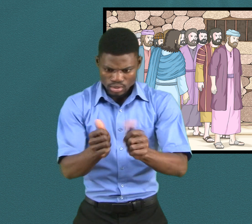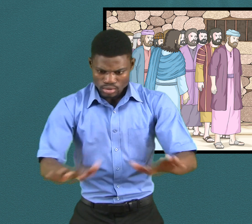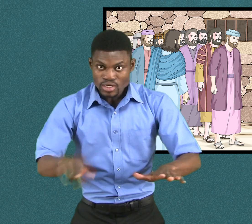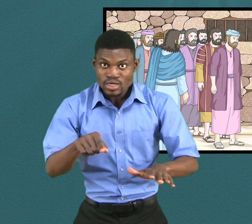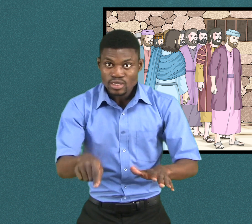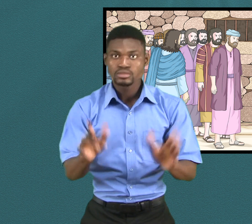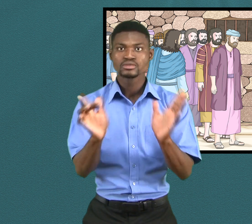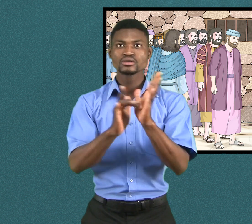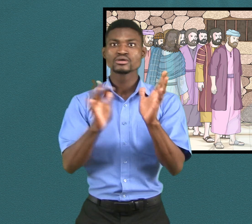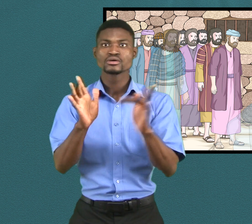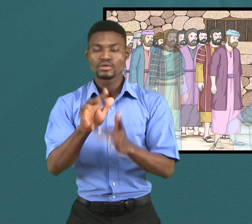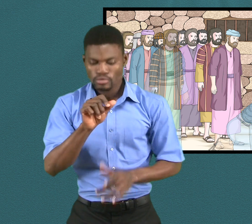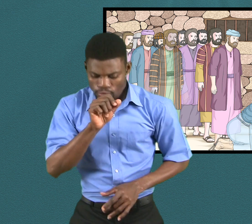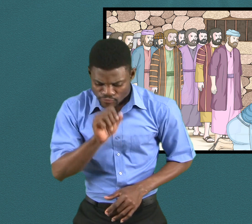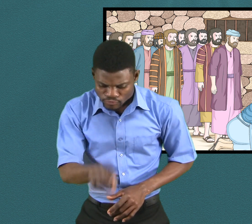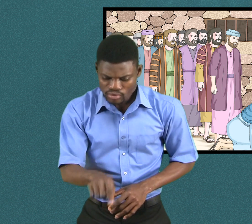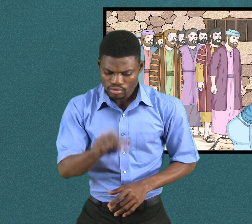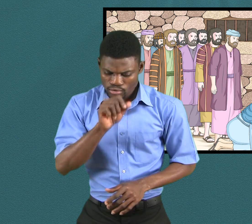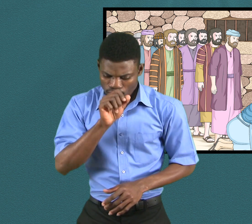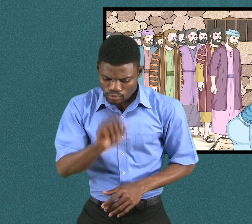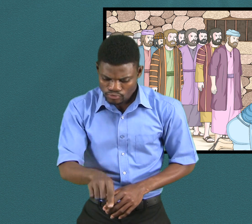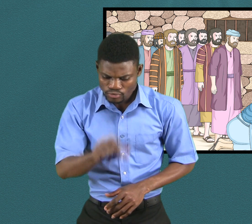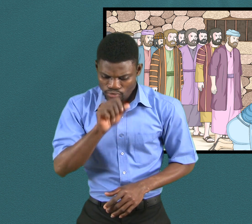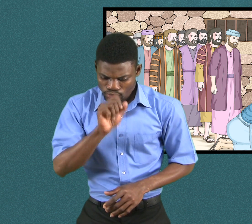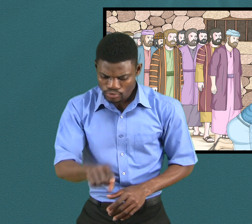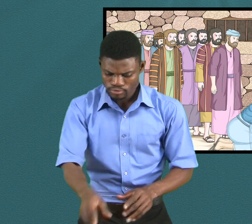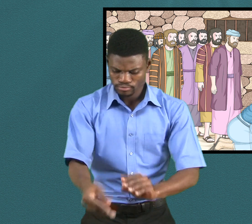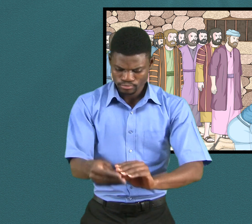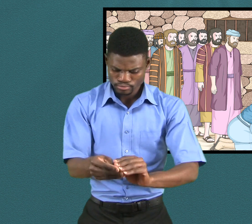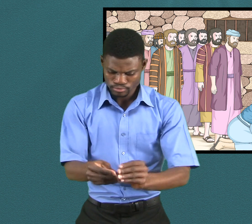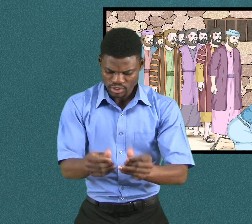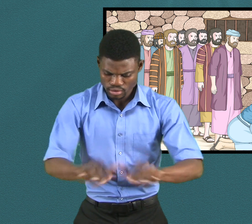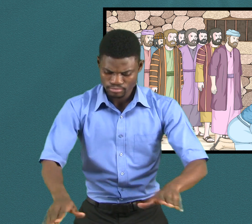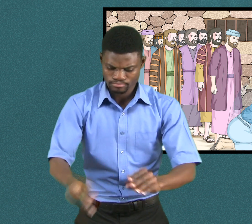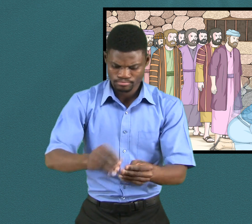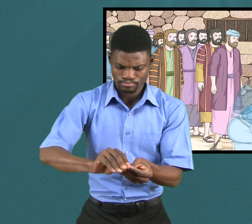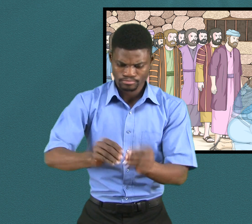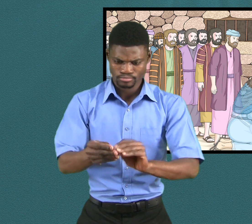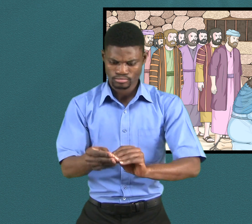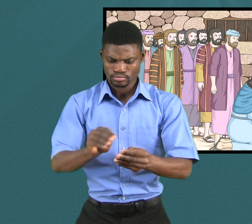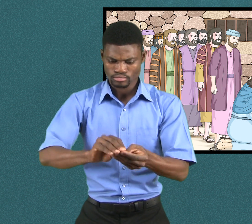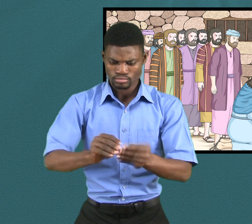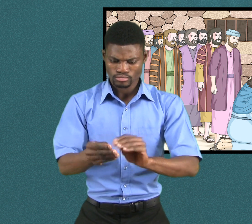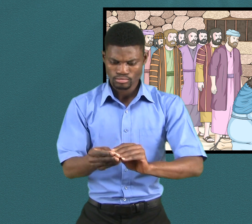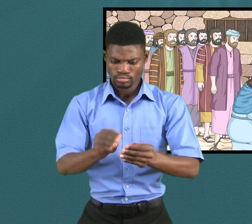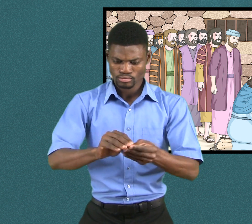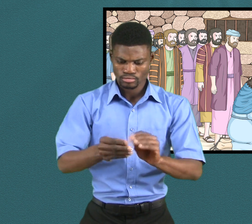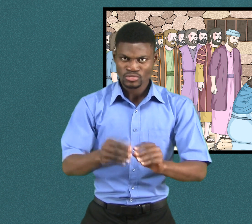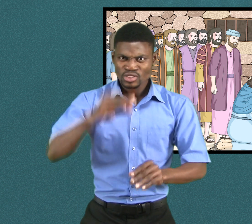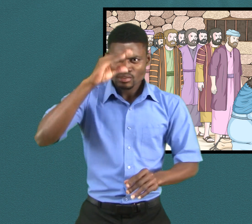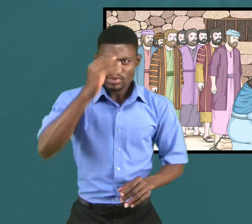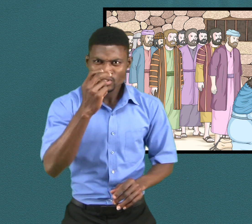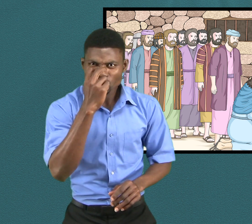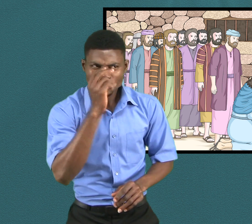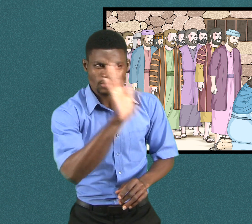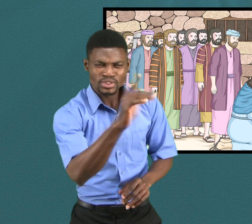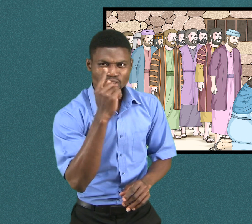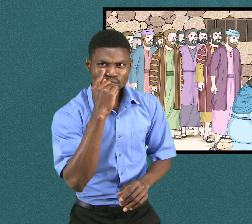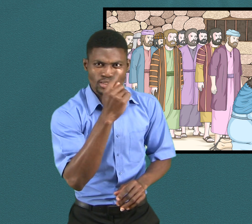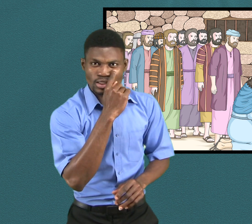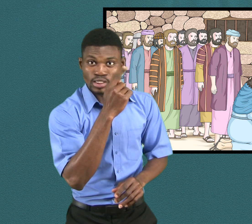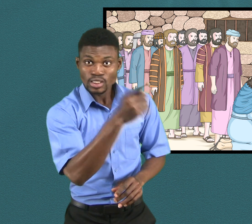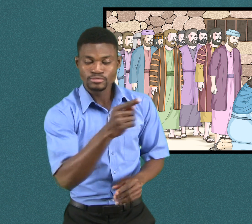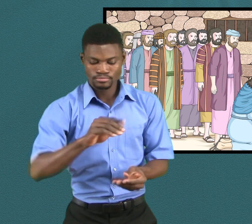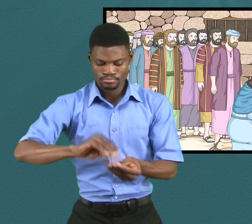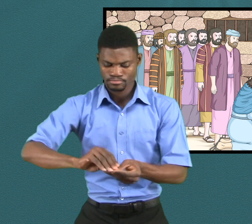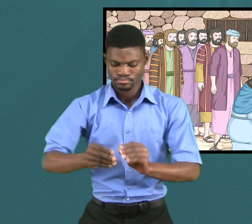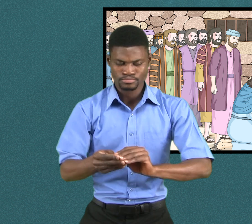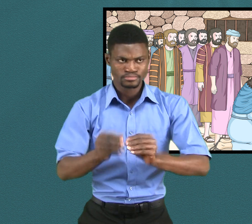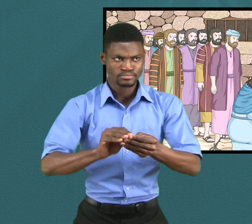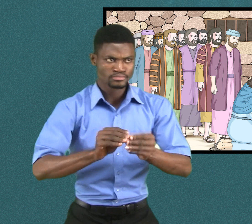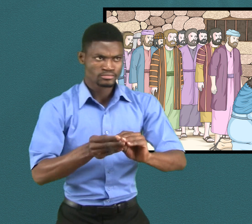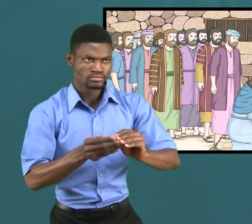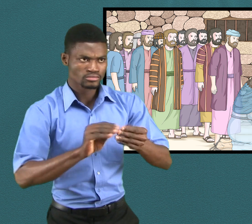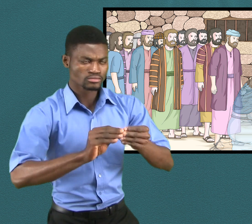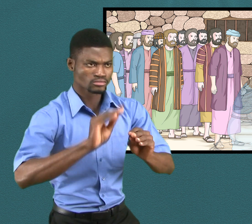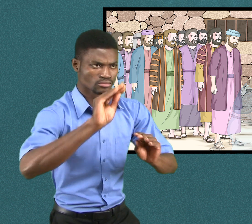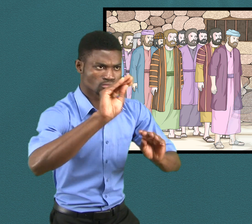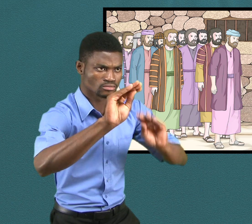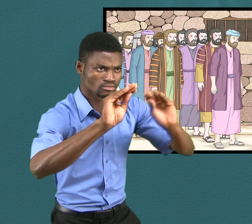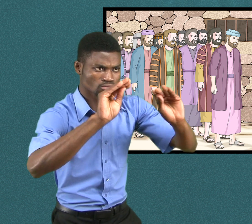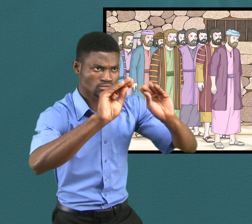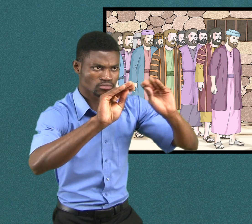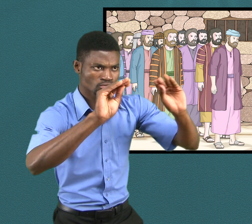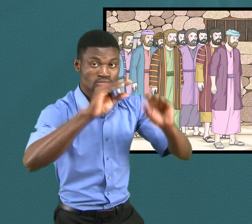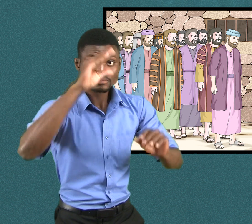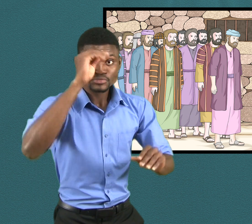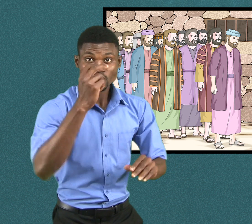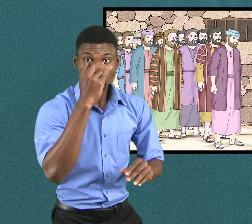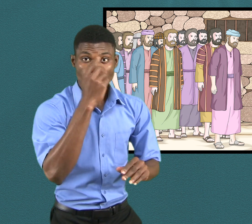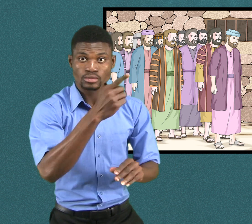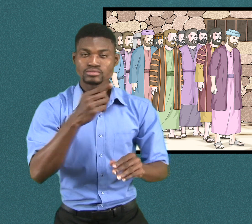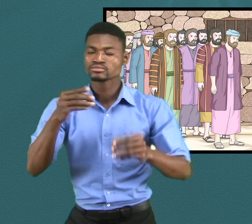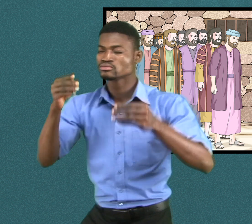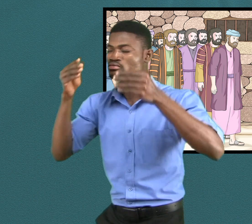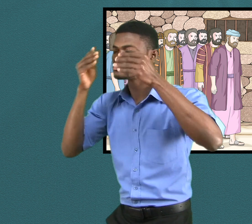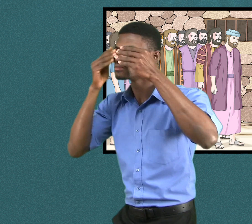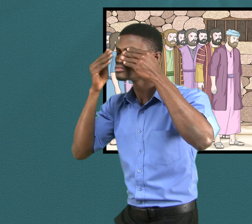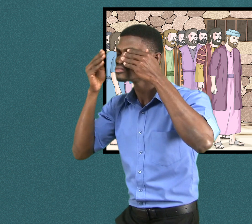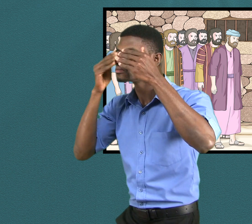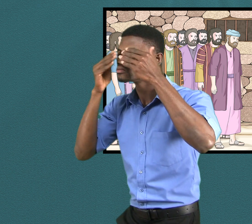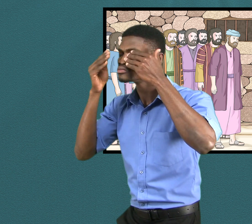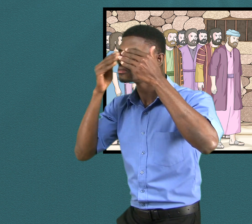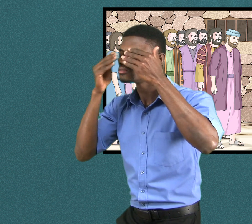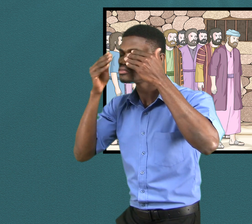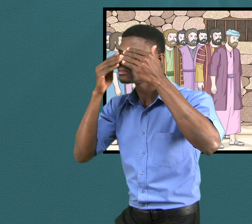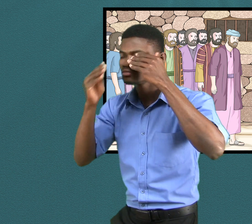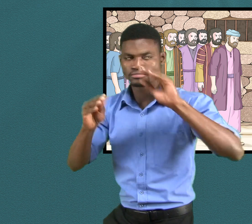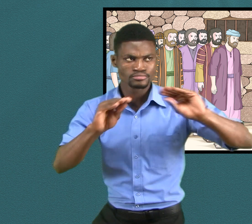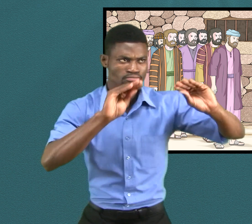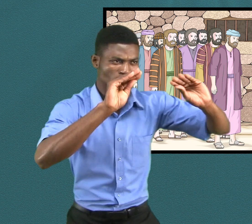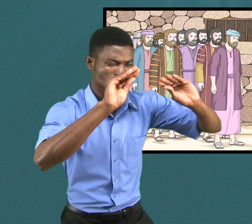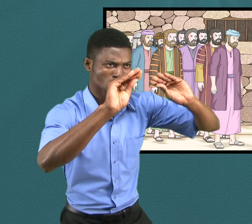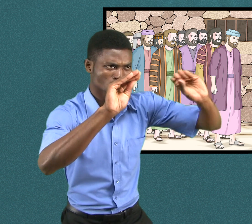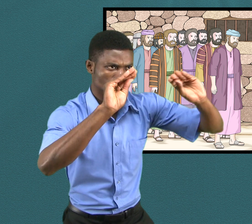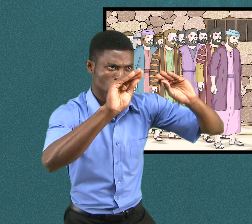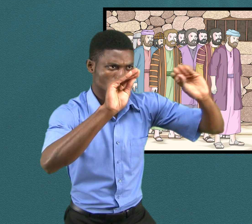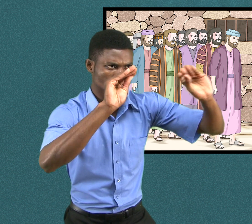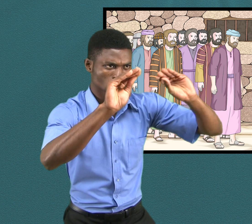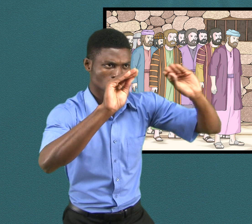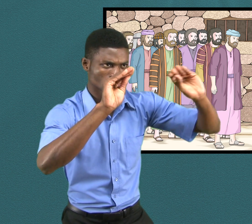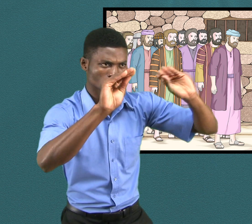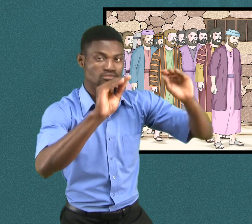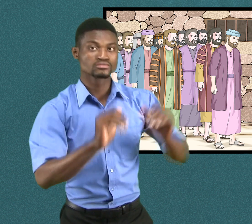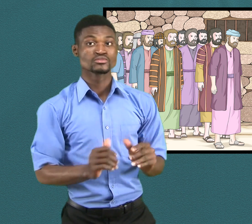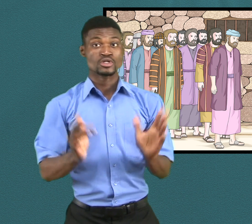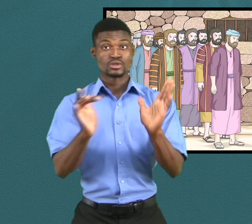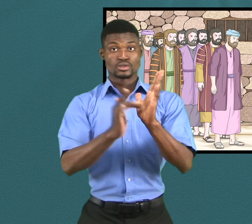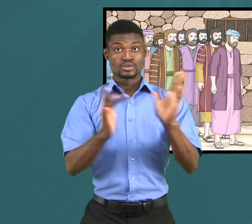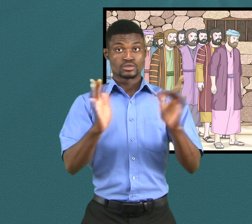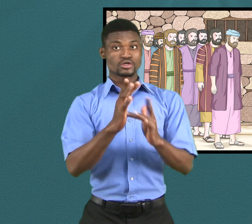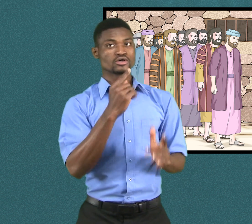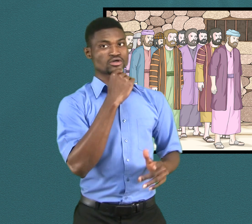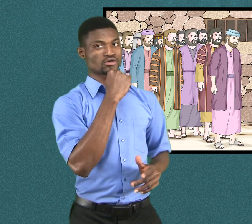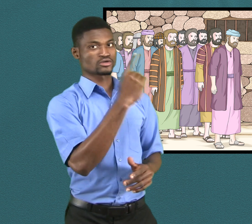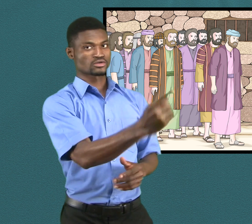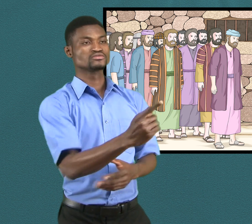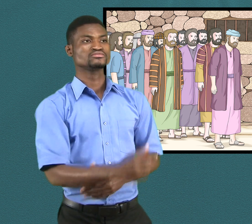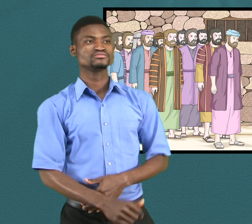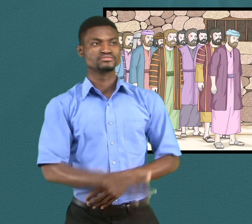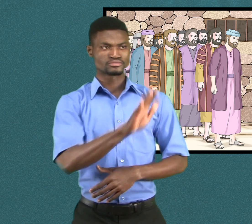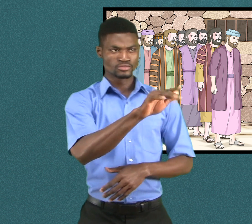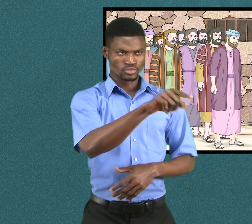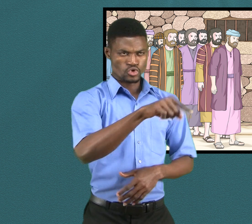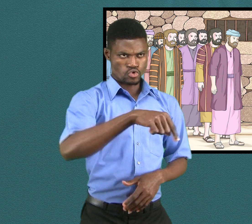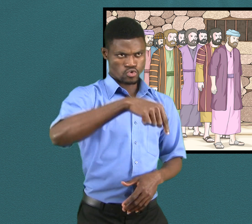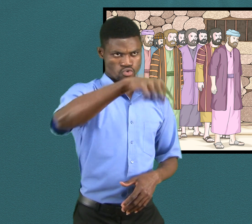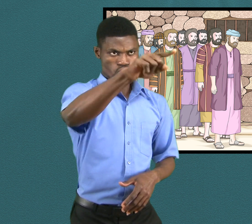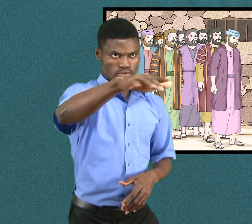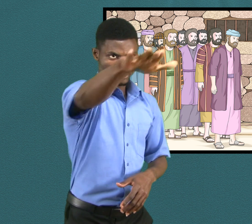When Jesus had said this, He spit on the ground, made some mud, and applied it to the man’s eyes.